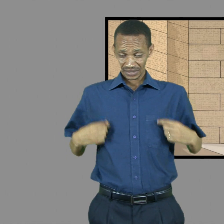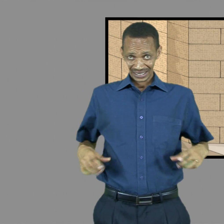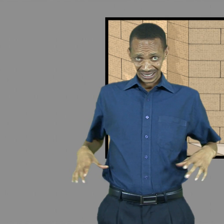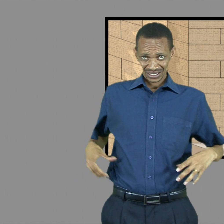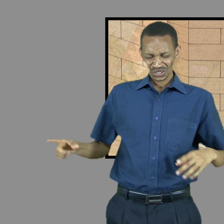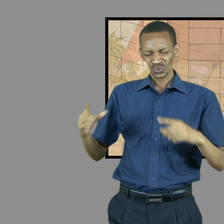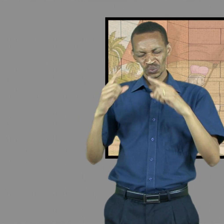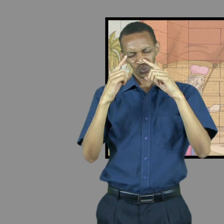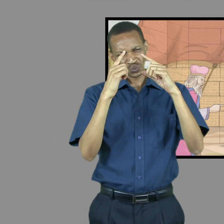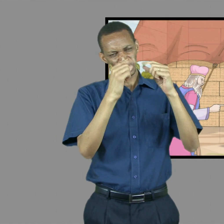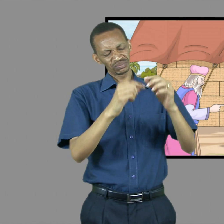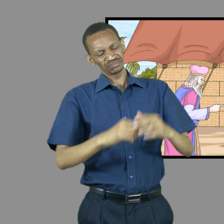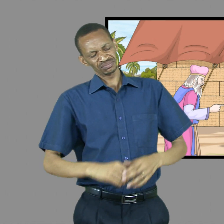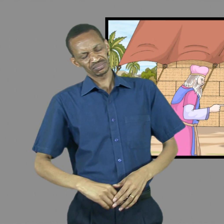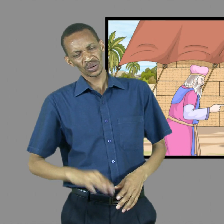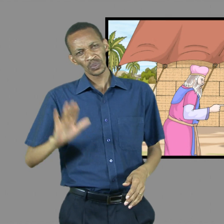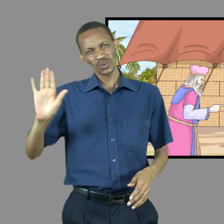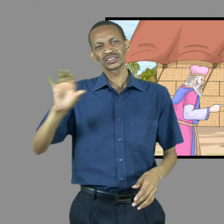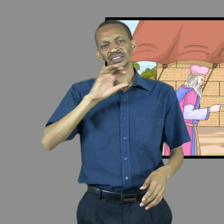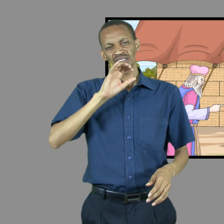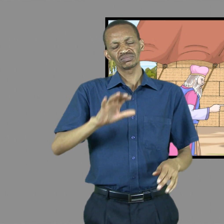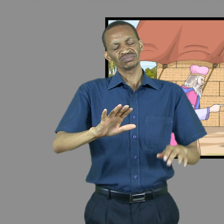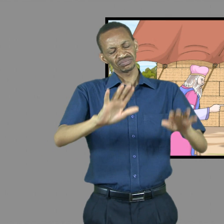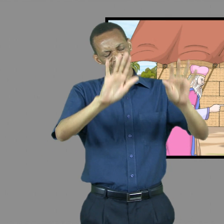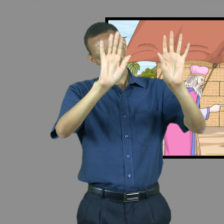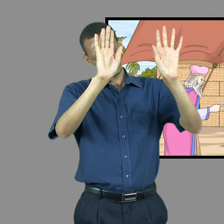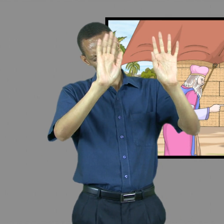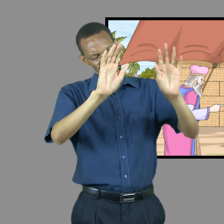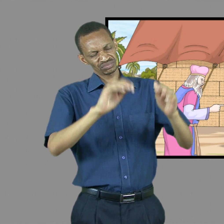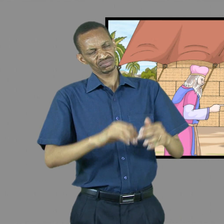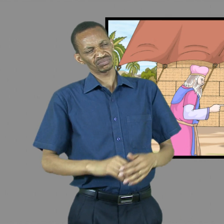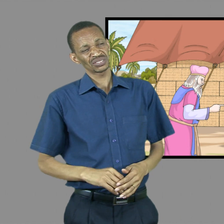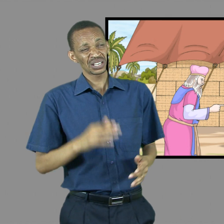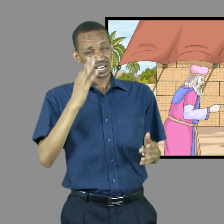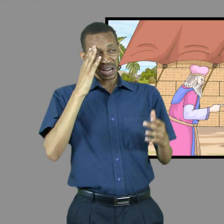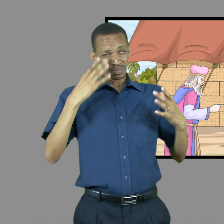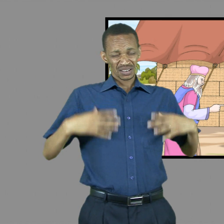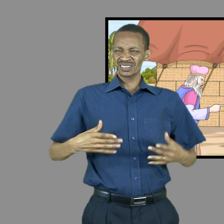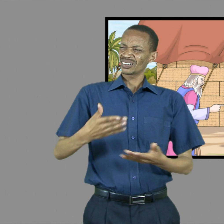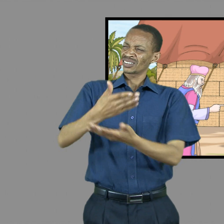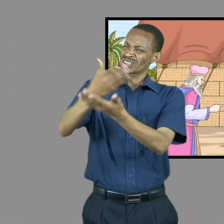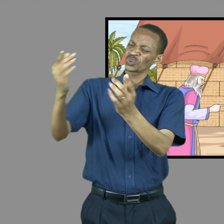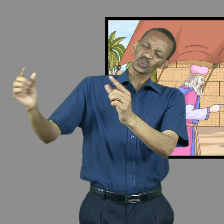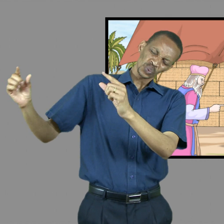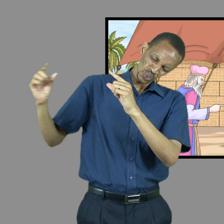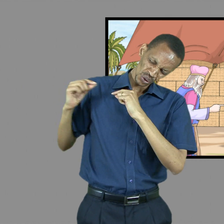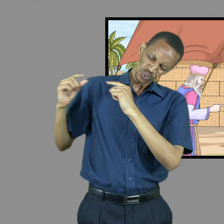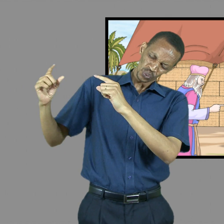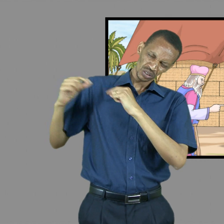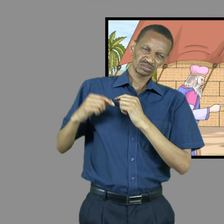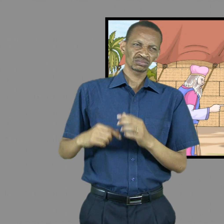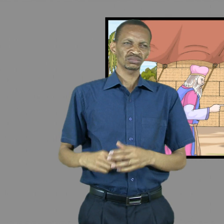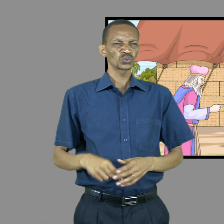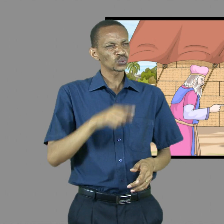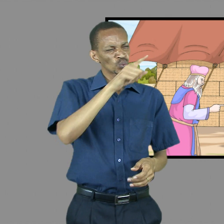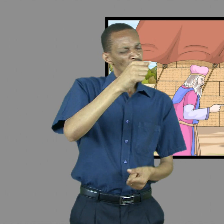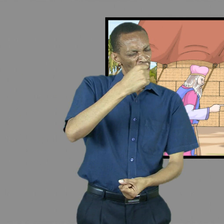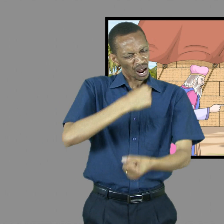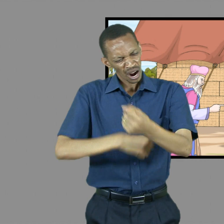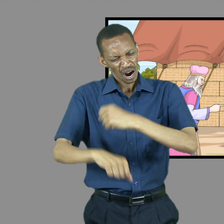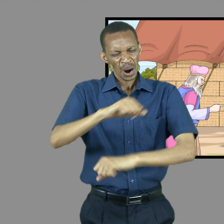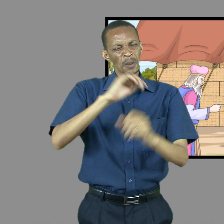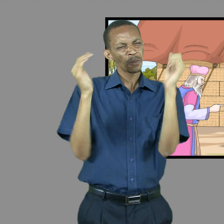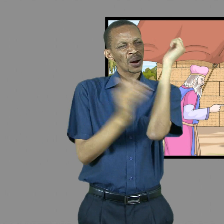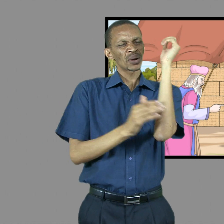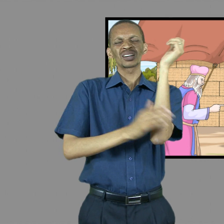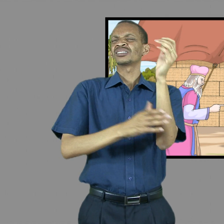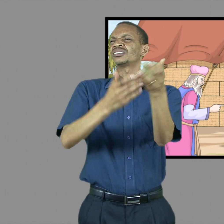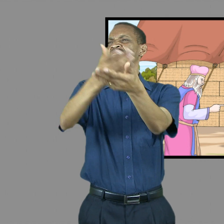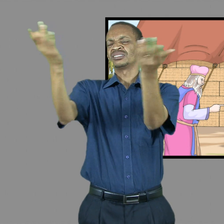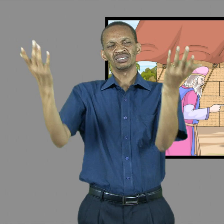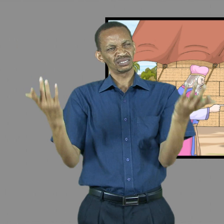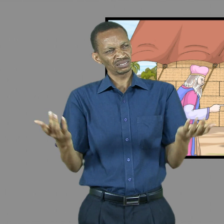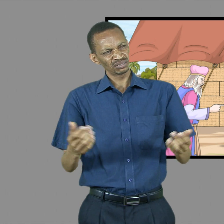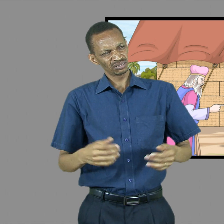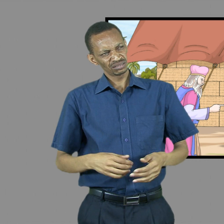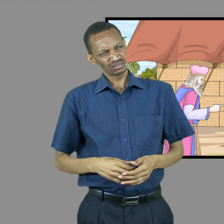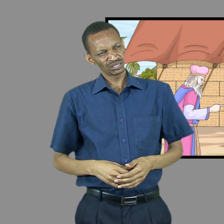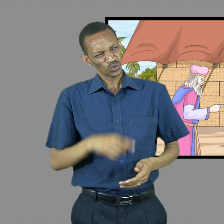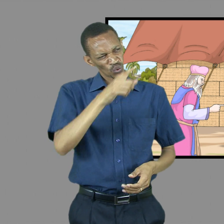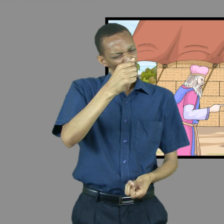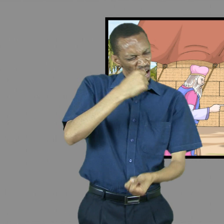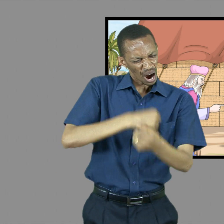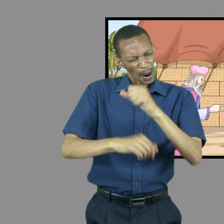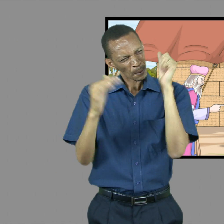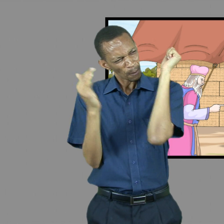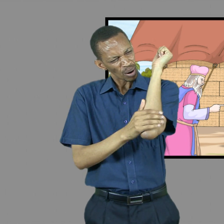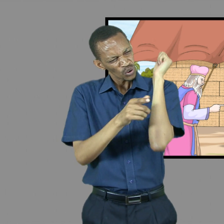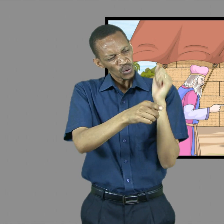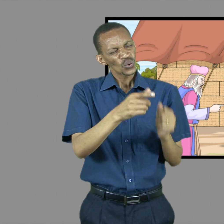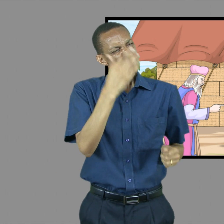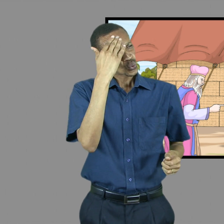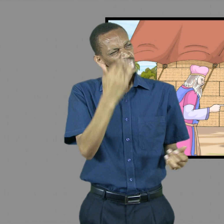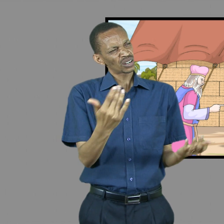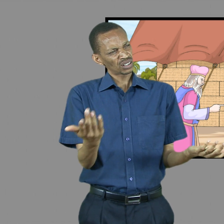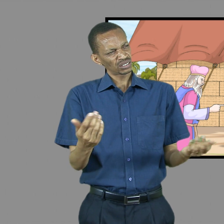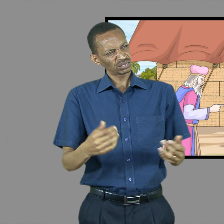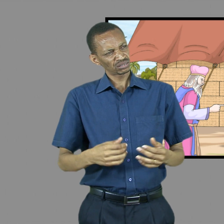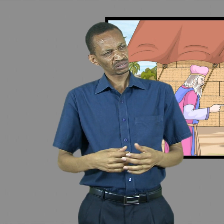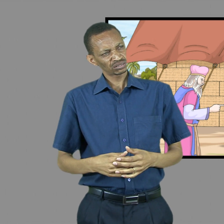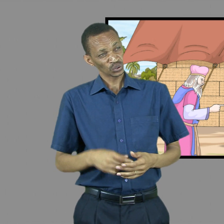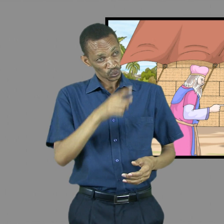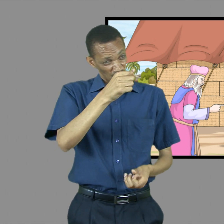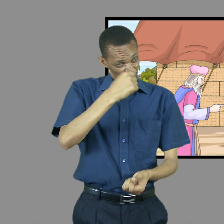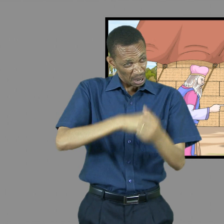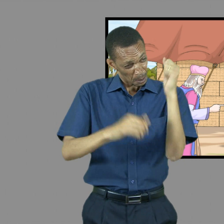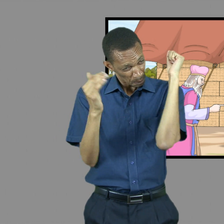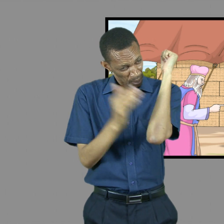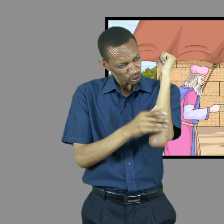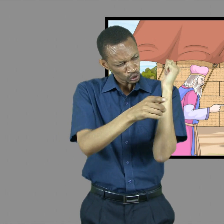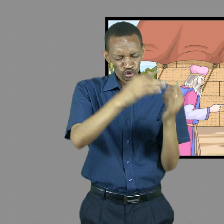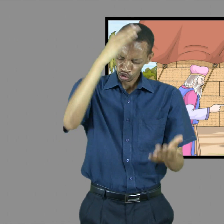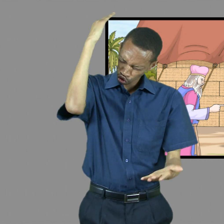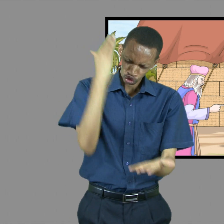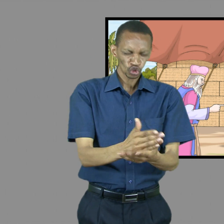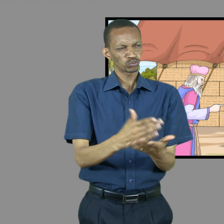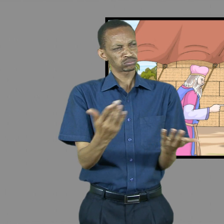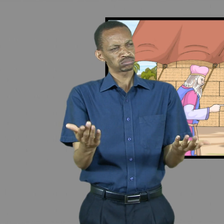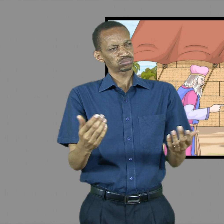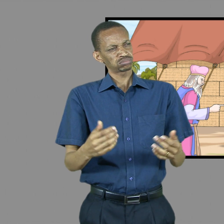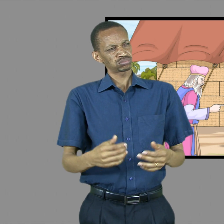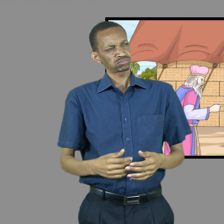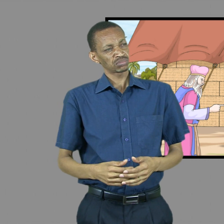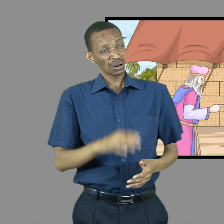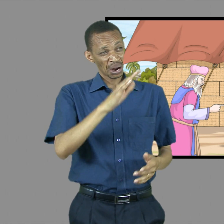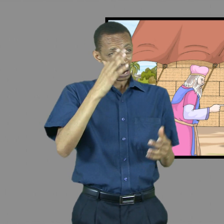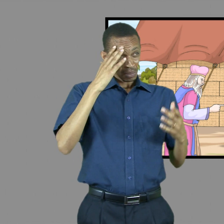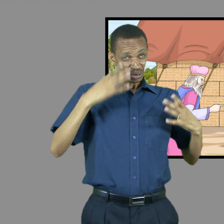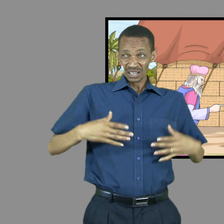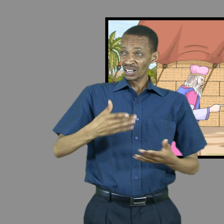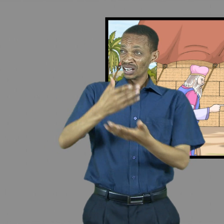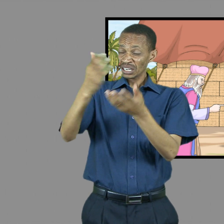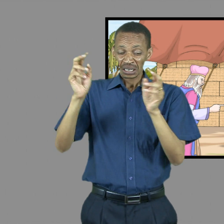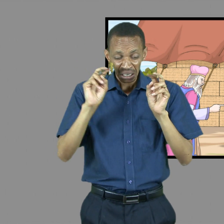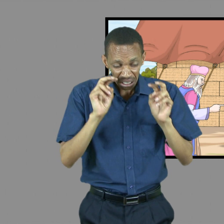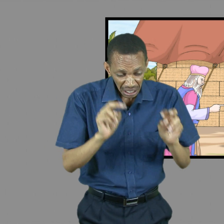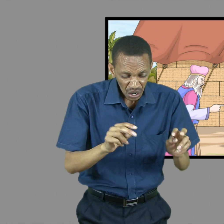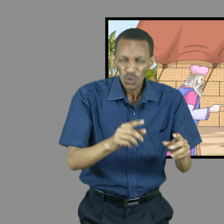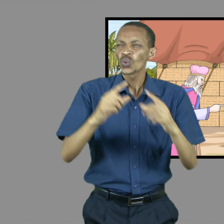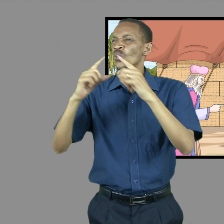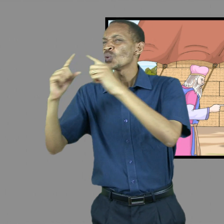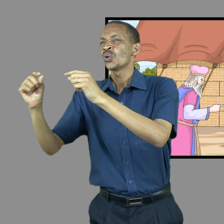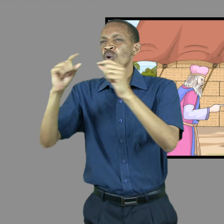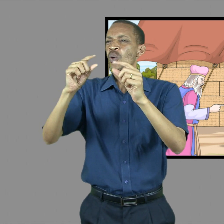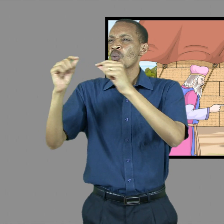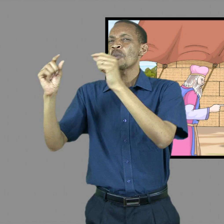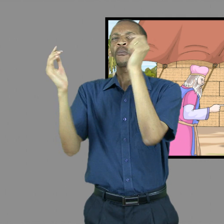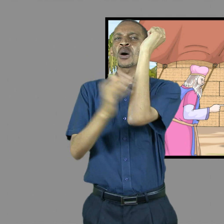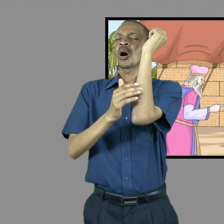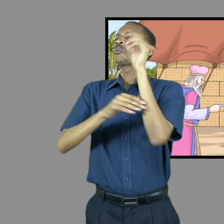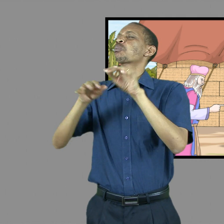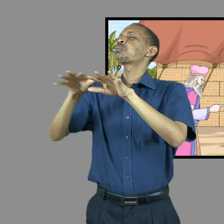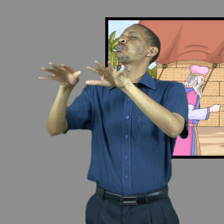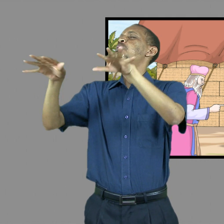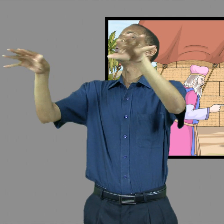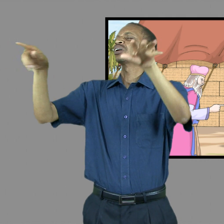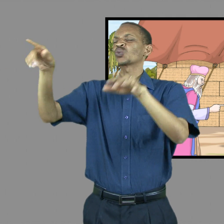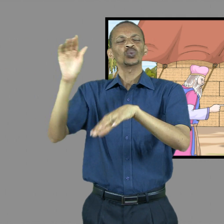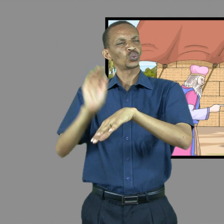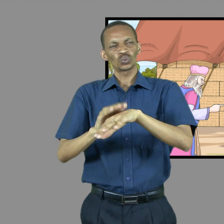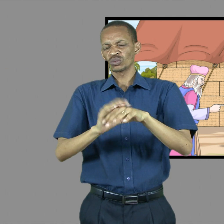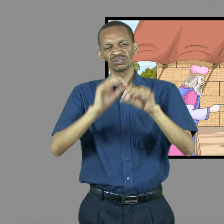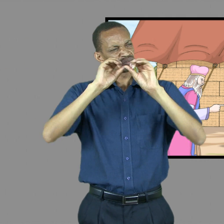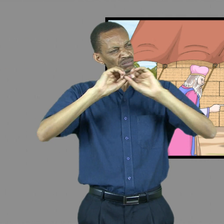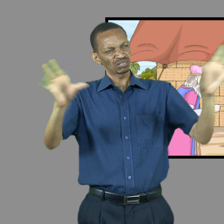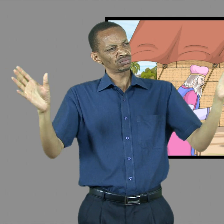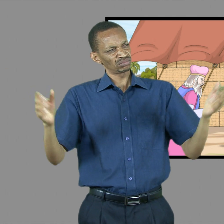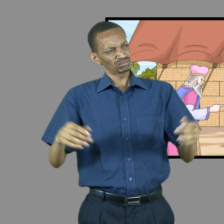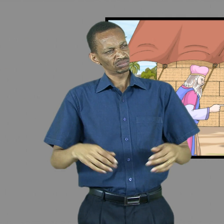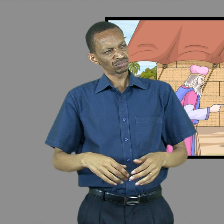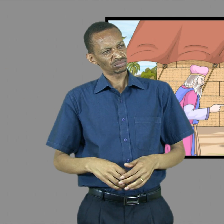“Why are you doing these things?” Eli said to his sons. “I hear about your wicked deeds from all these people. No, my sons;